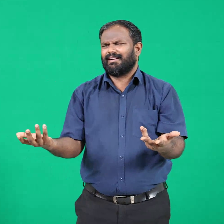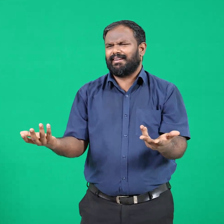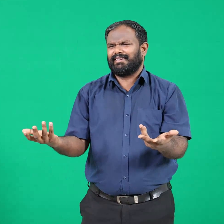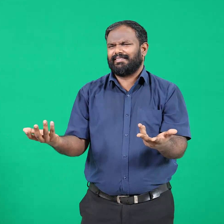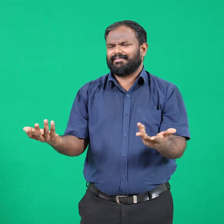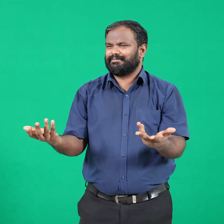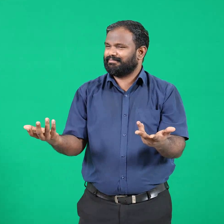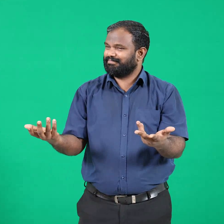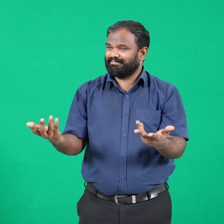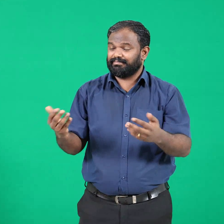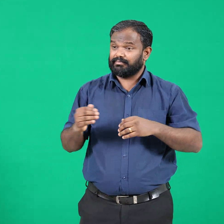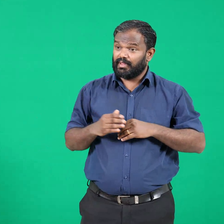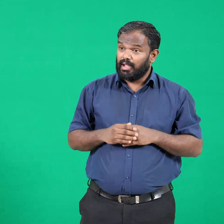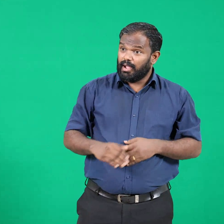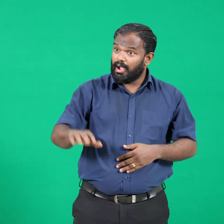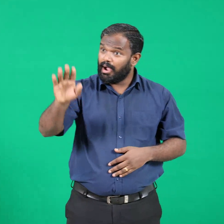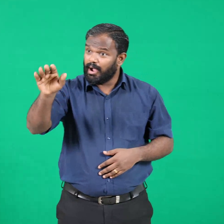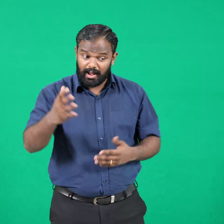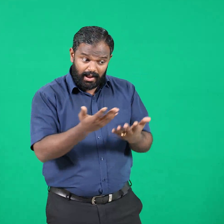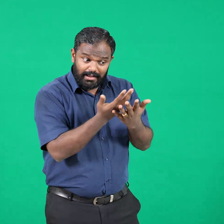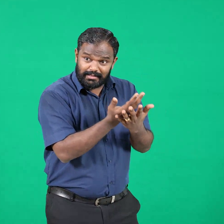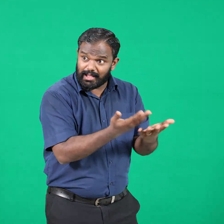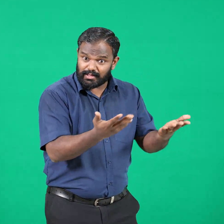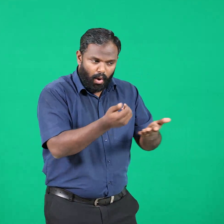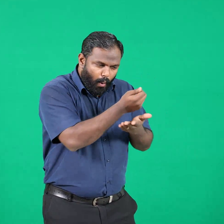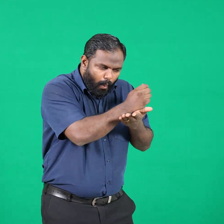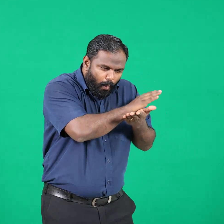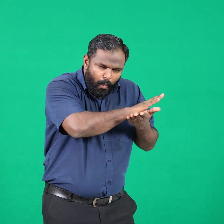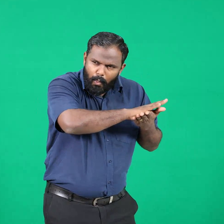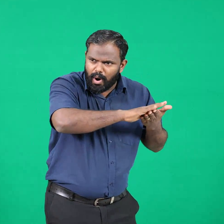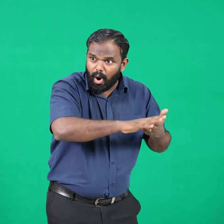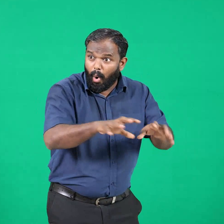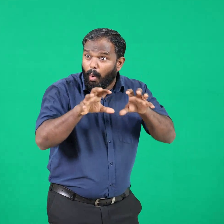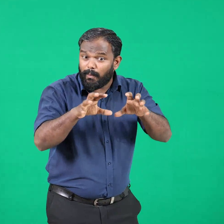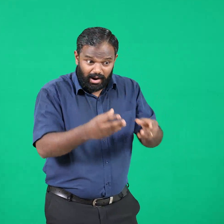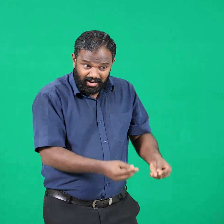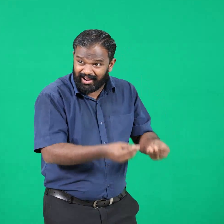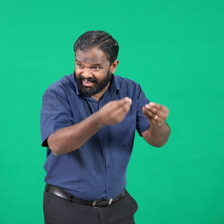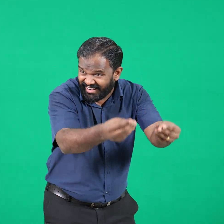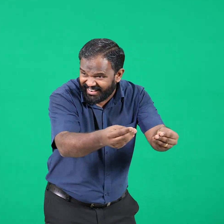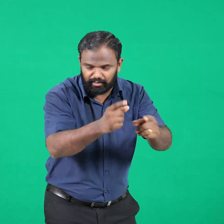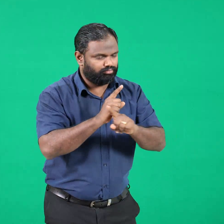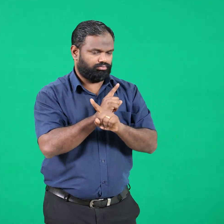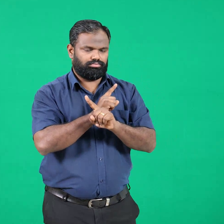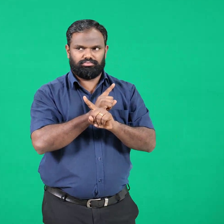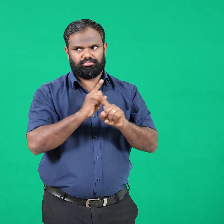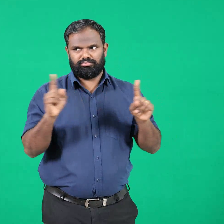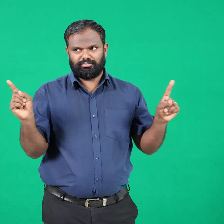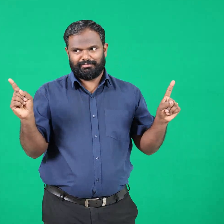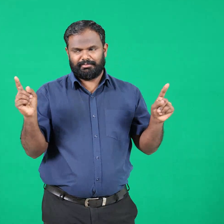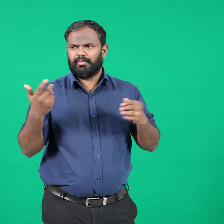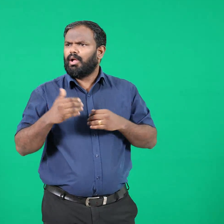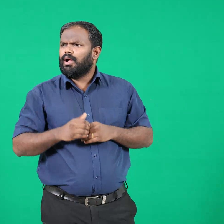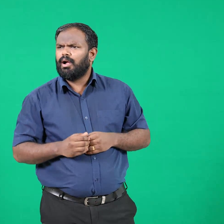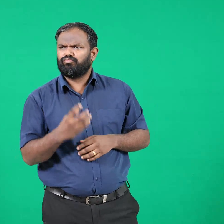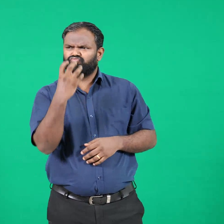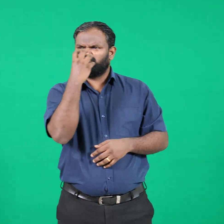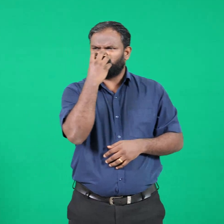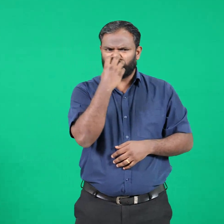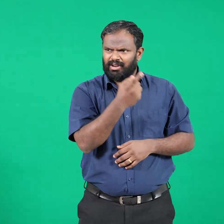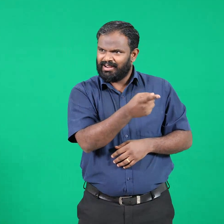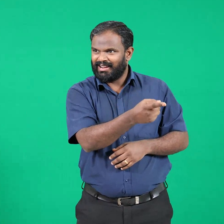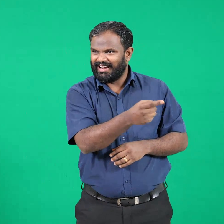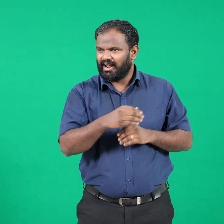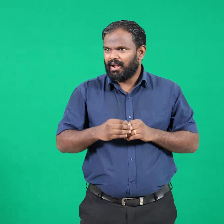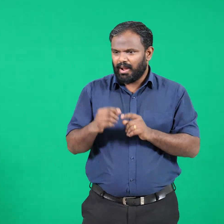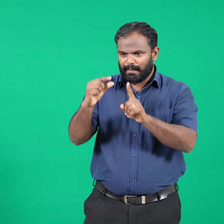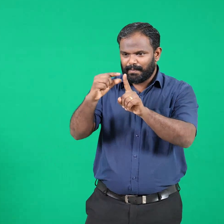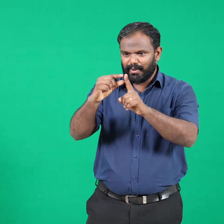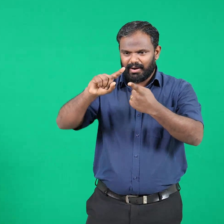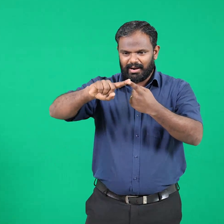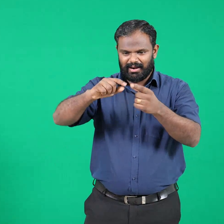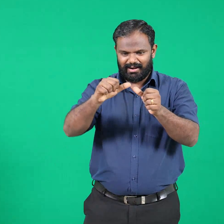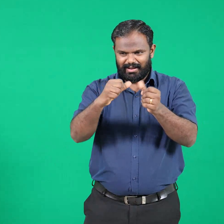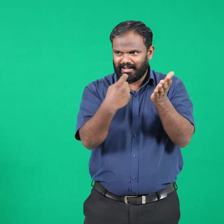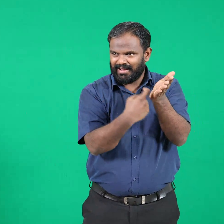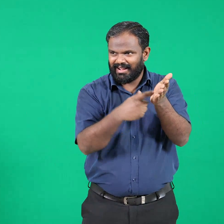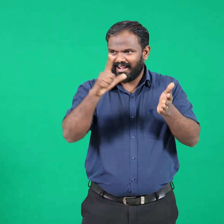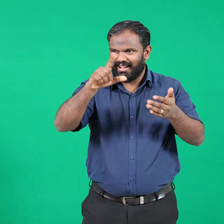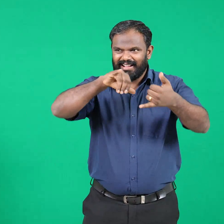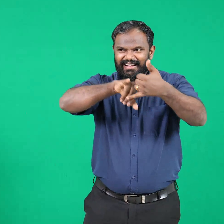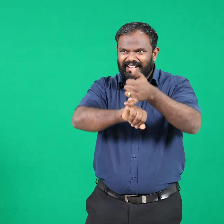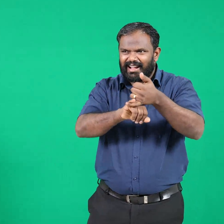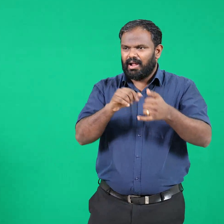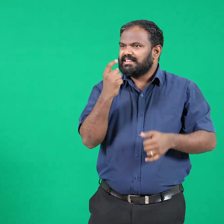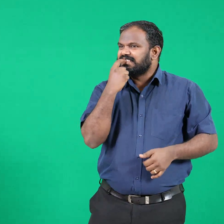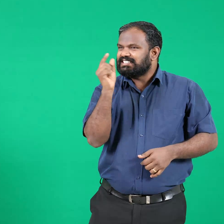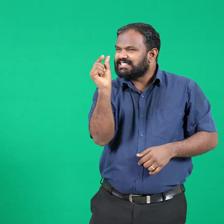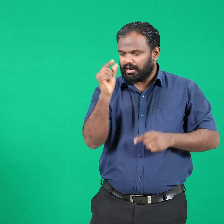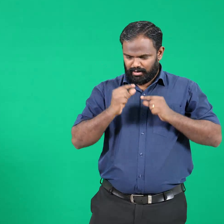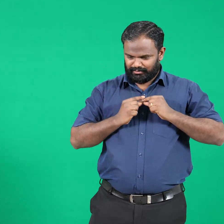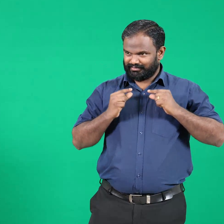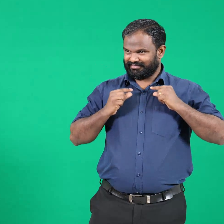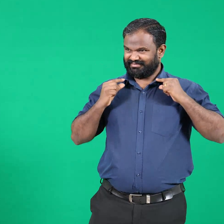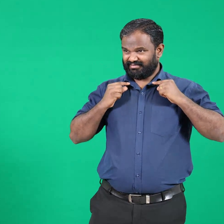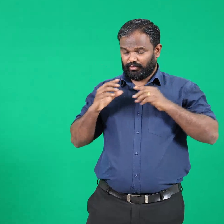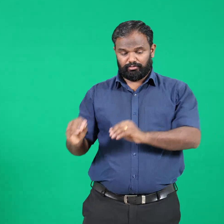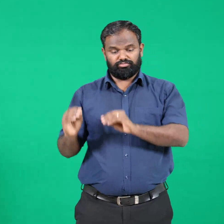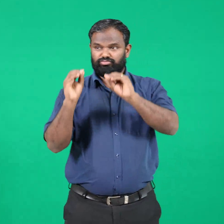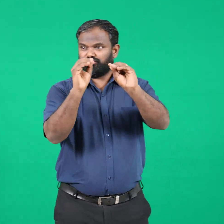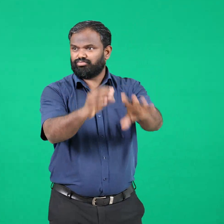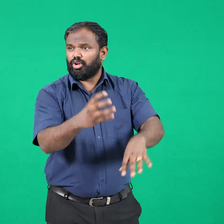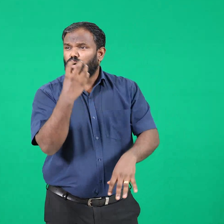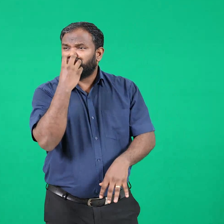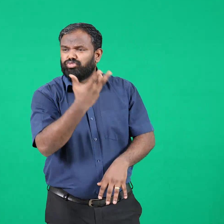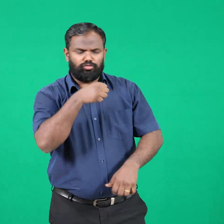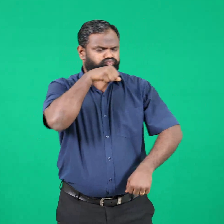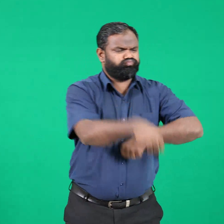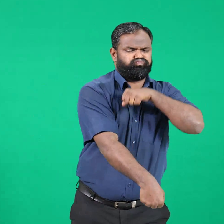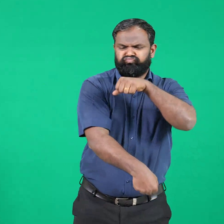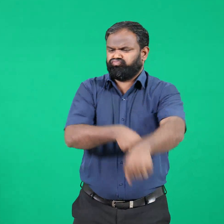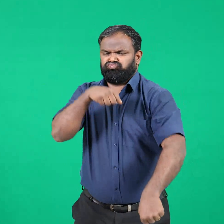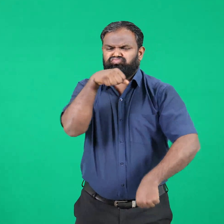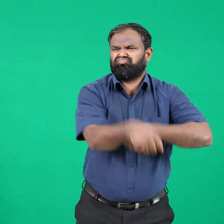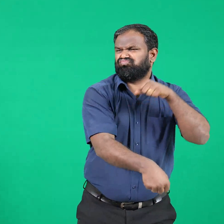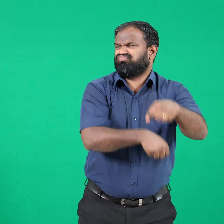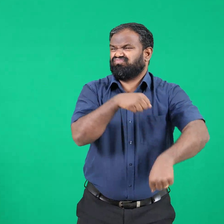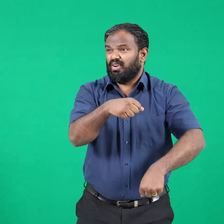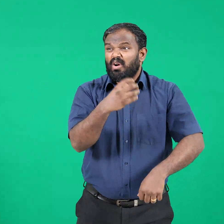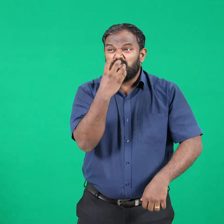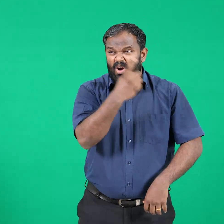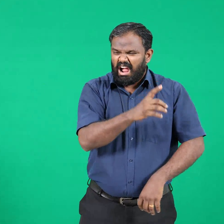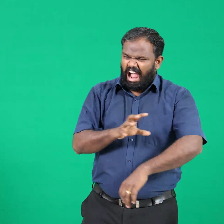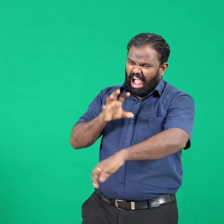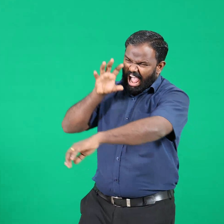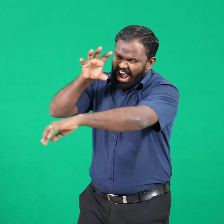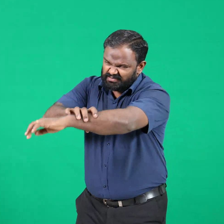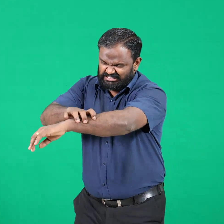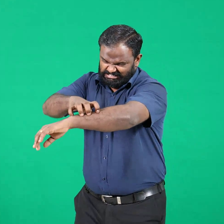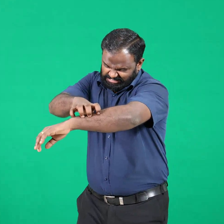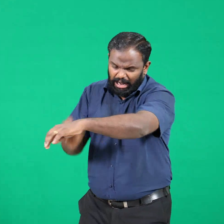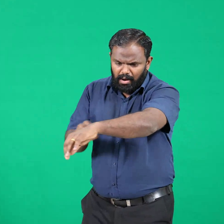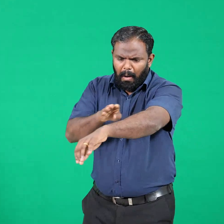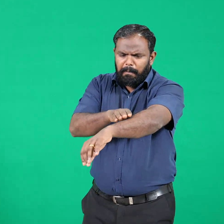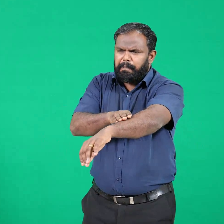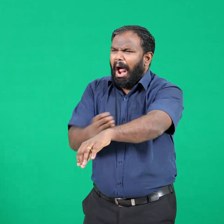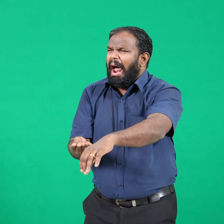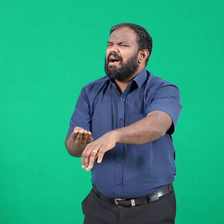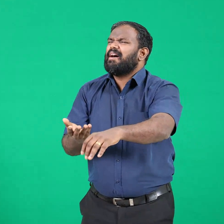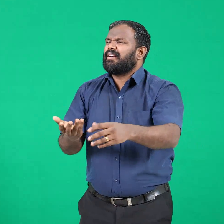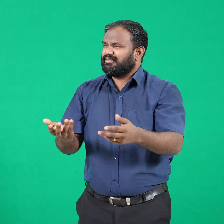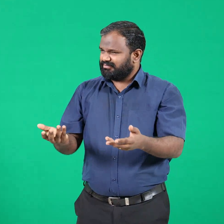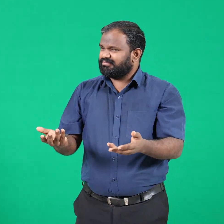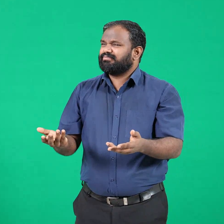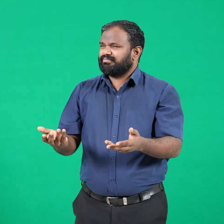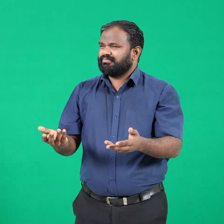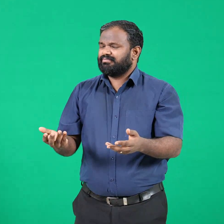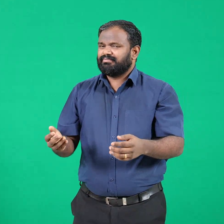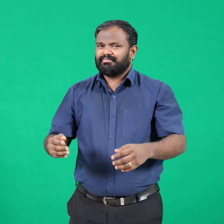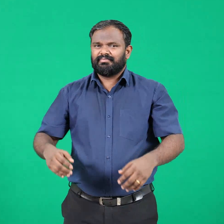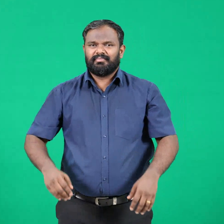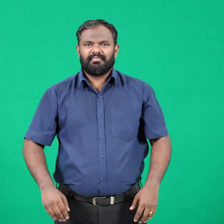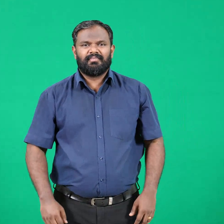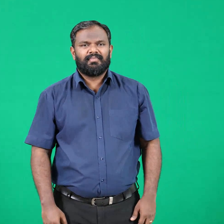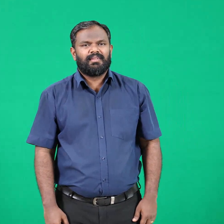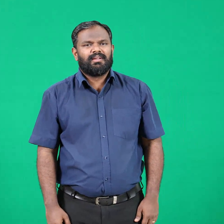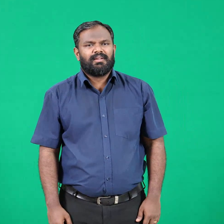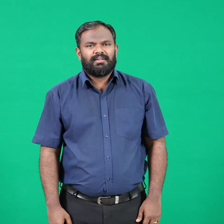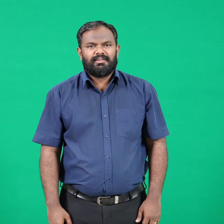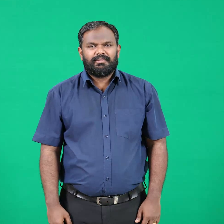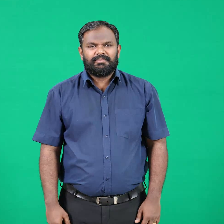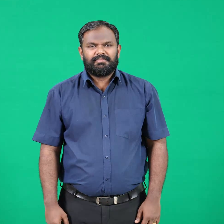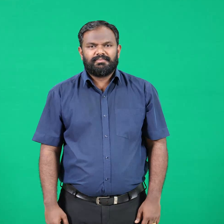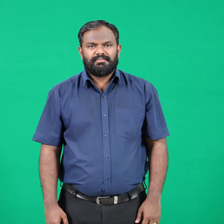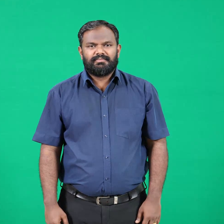do not throw your pearls before swine. If you do, they may trample them under their feet, and then turn and tear you to pieces.